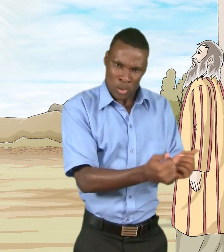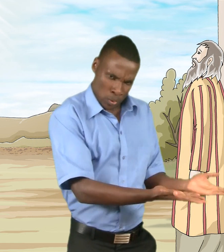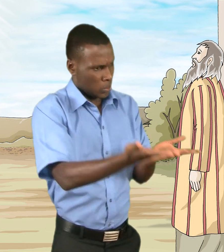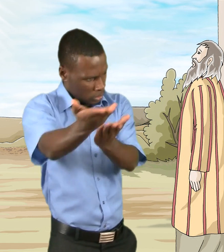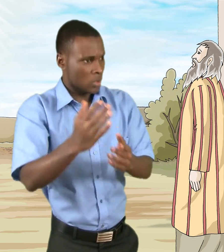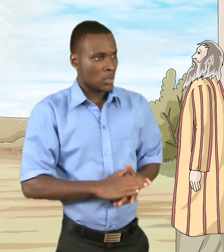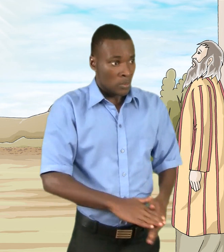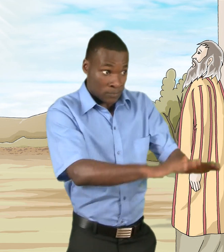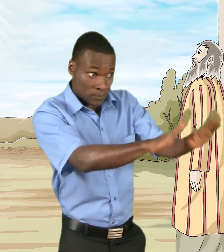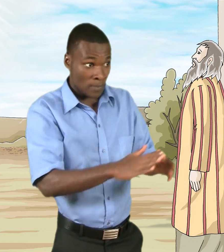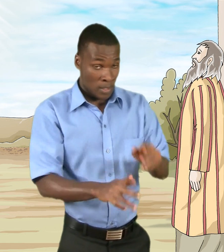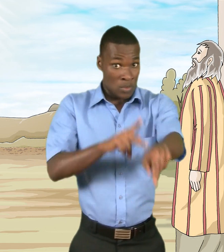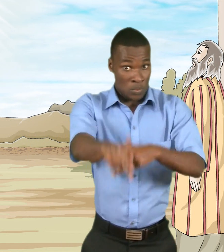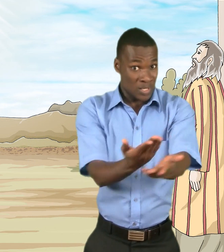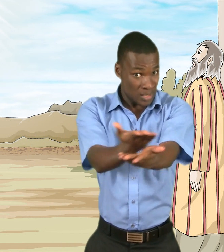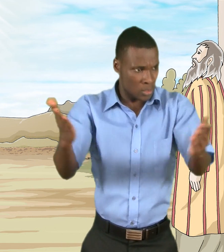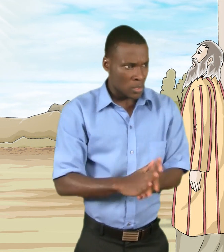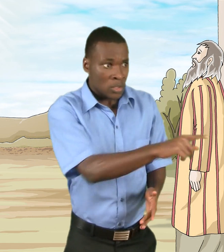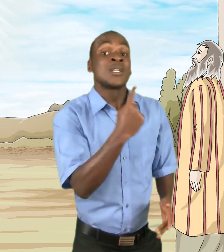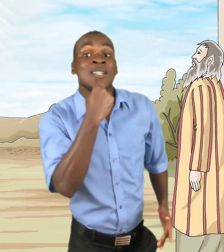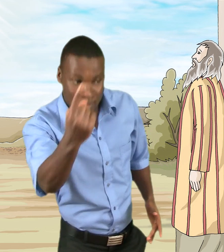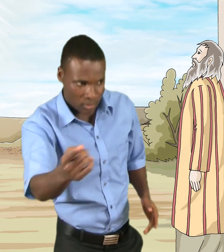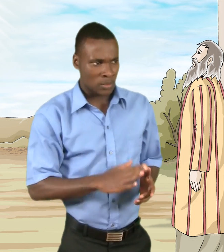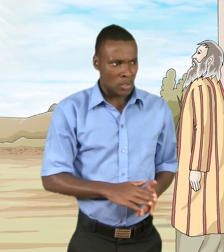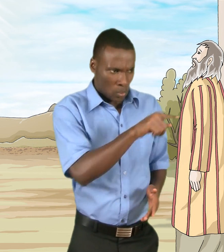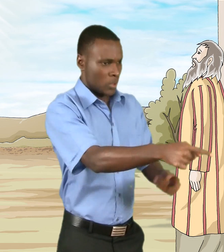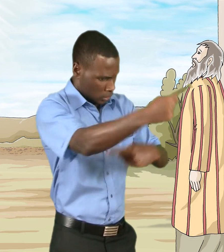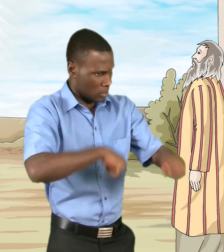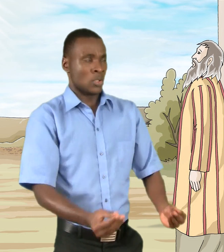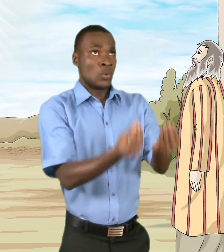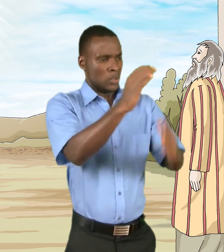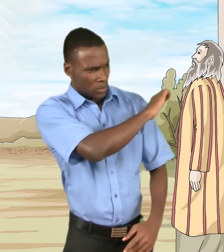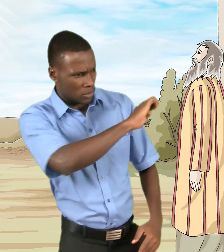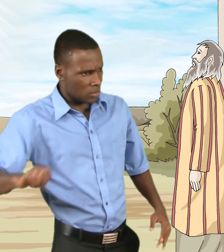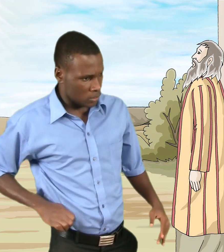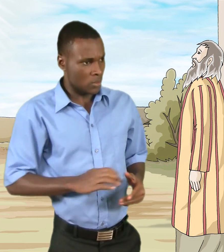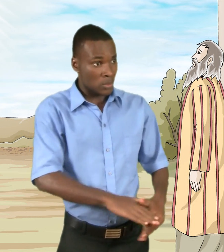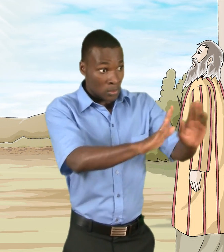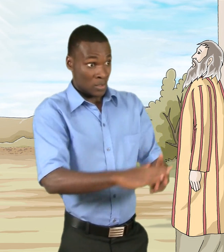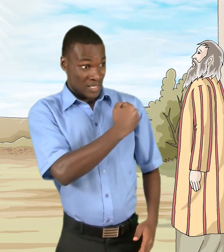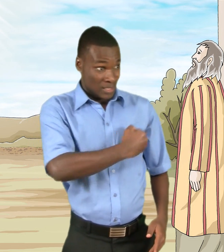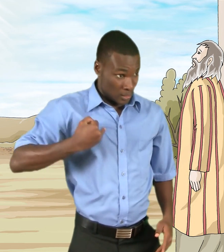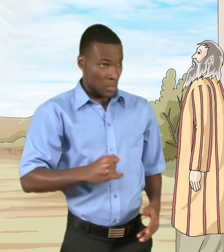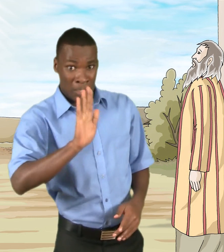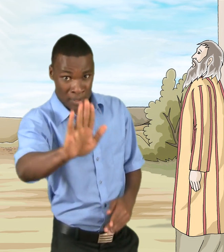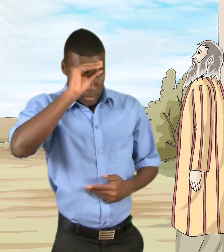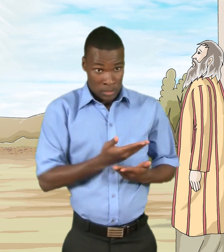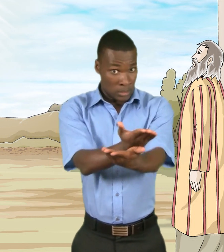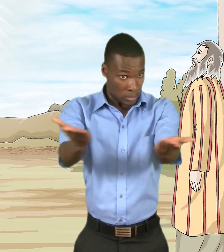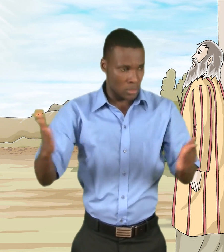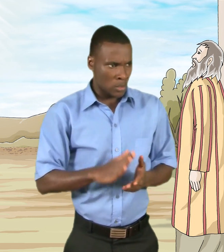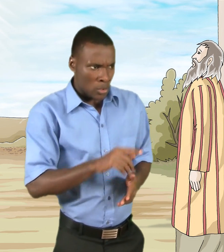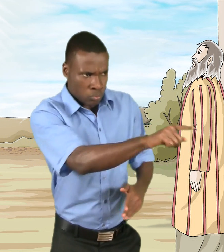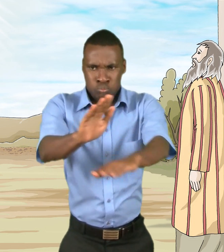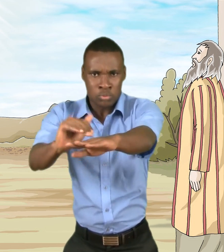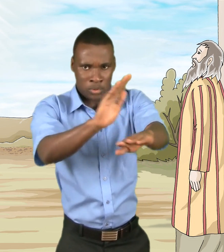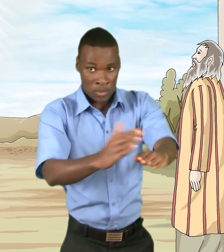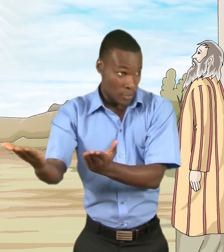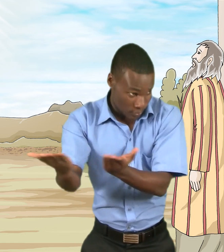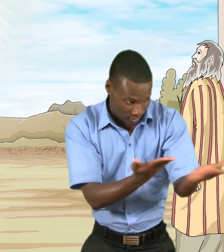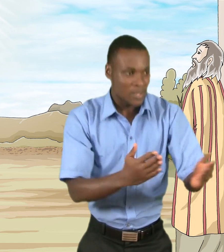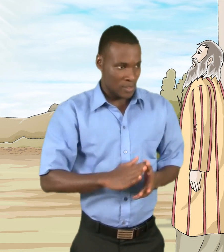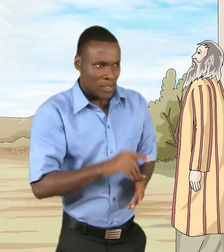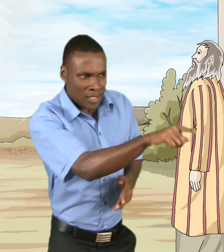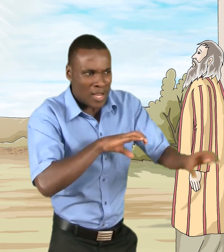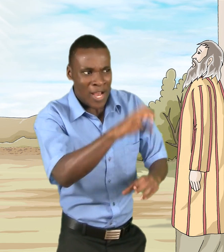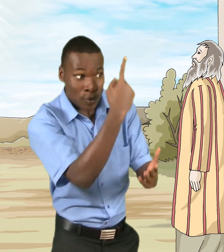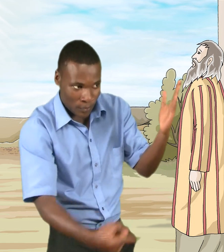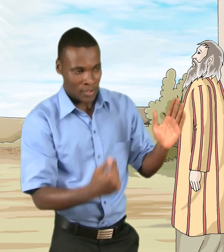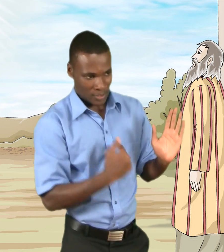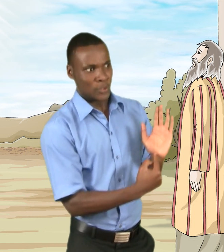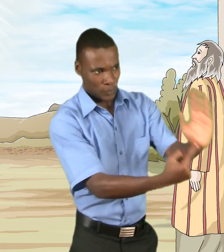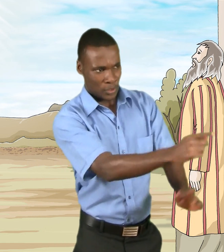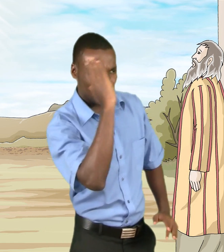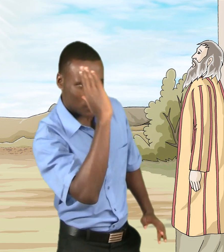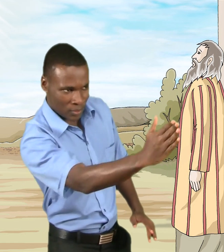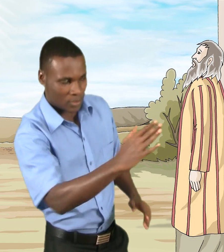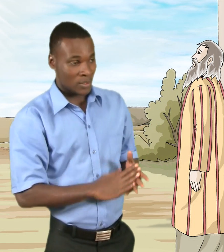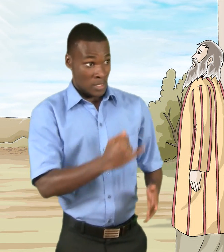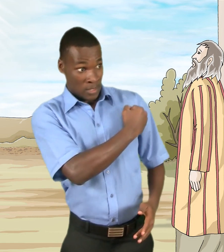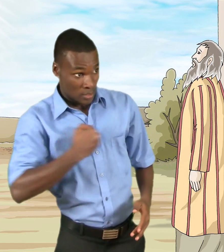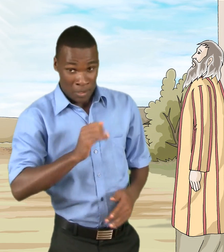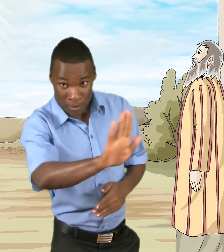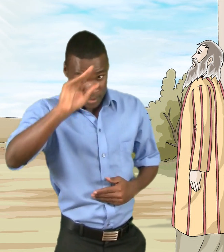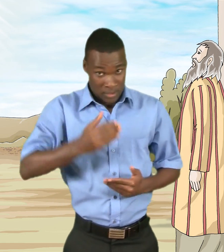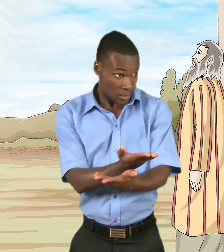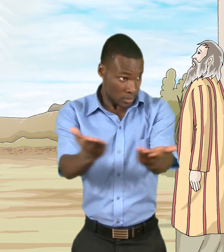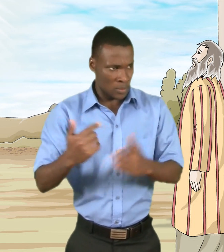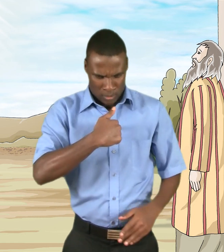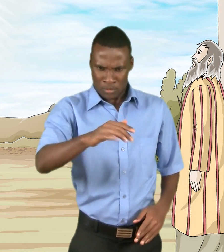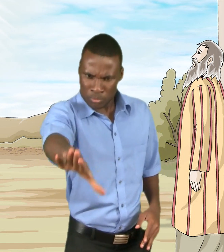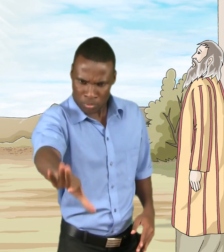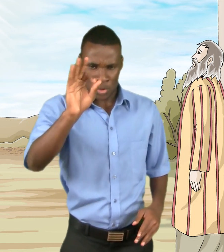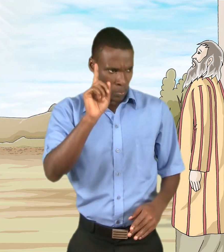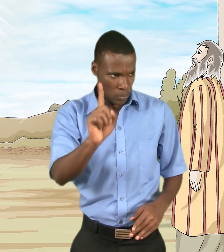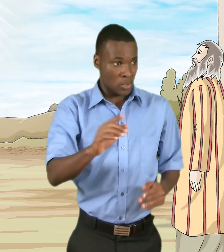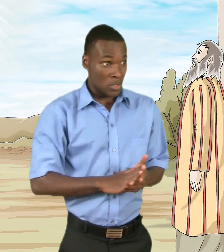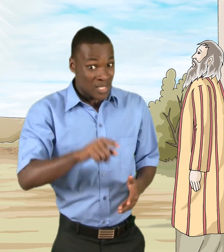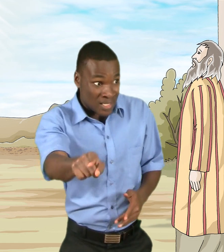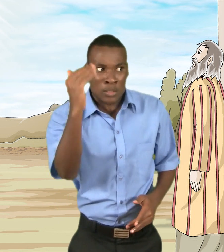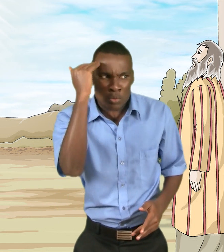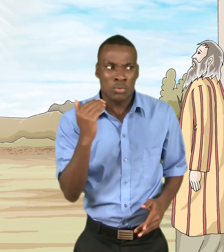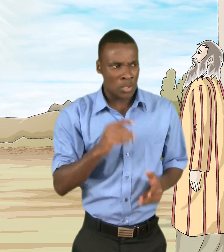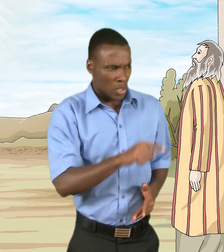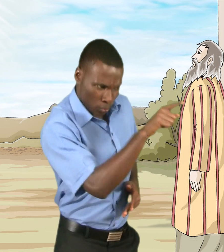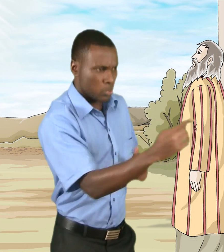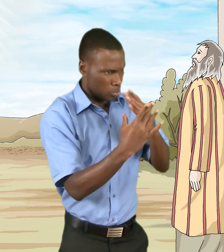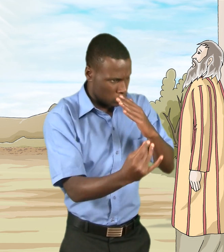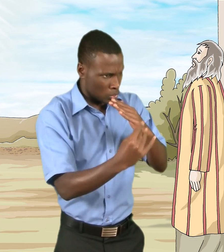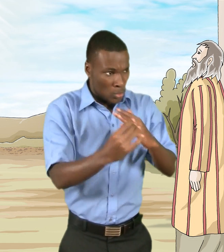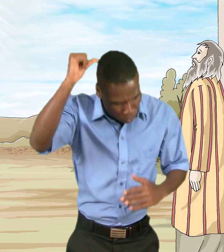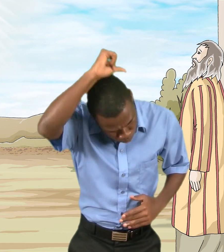The LORD answered, “Take a heifer with you and say, ‘I have come to sacrifice to the LORD.’